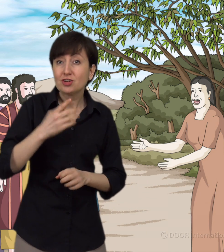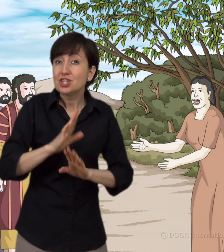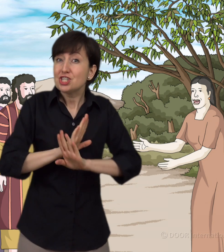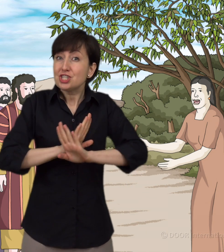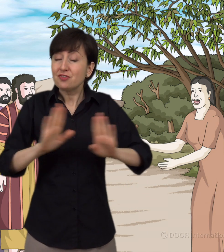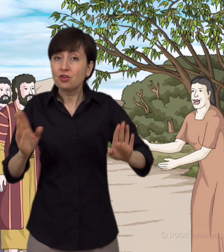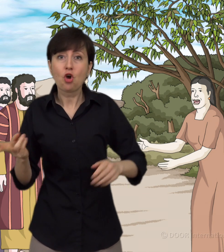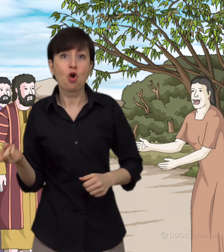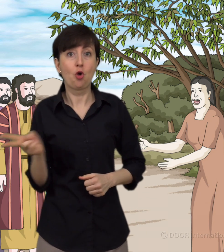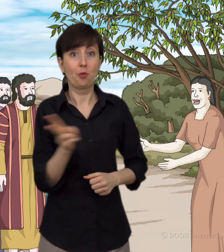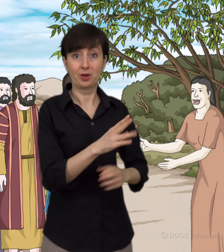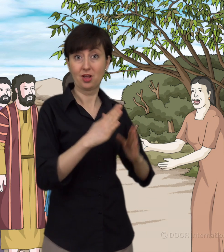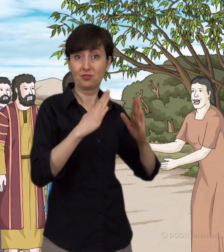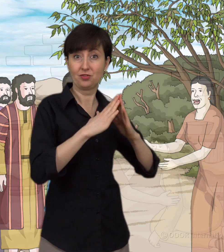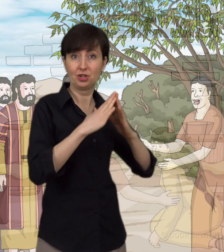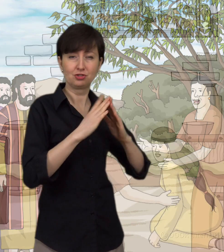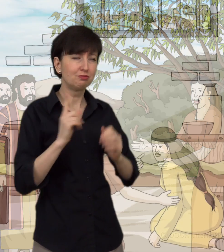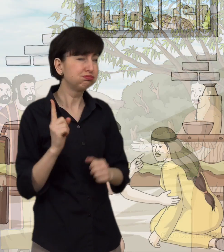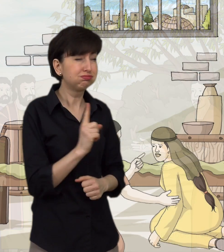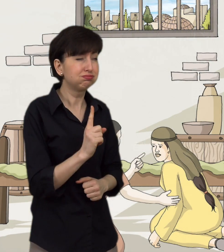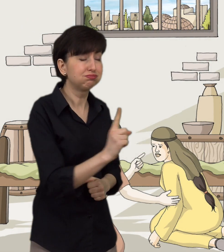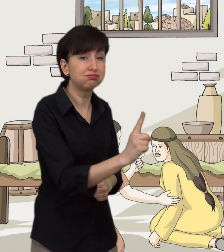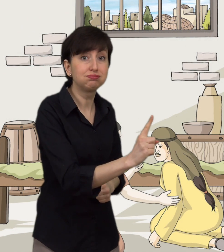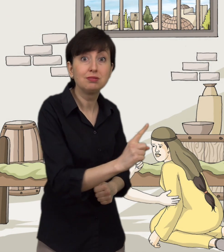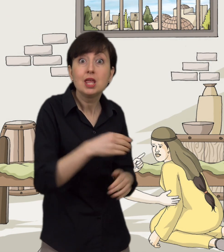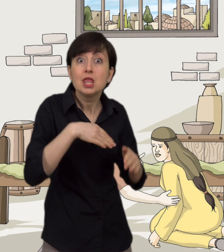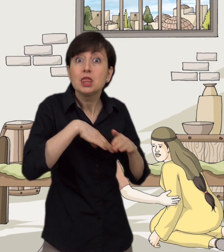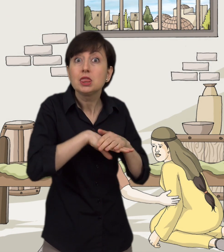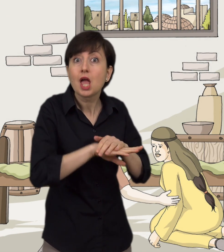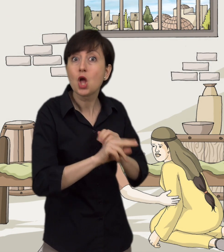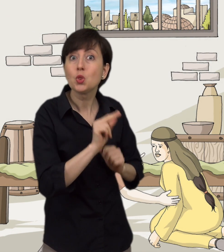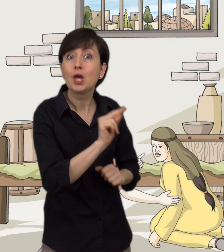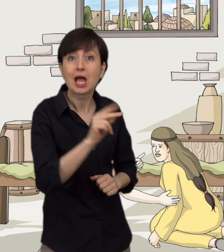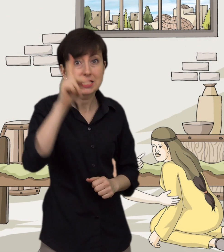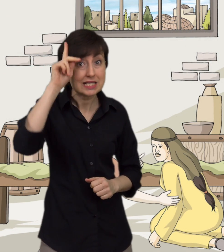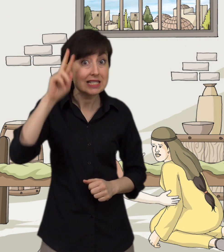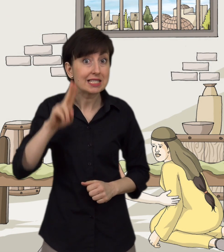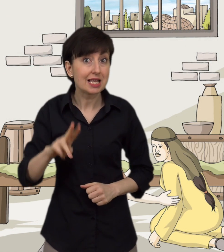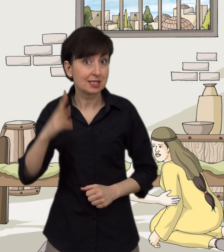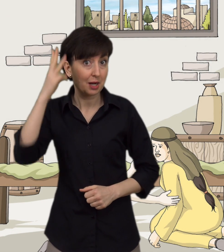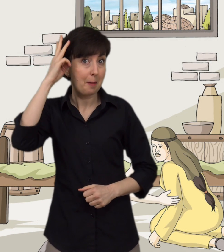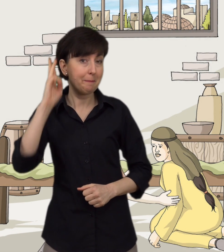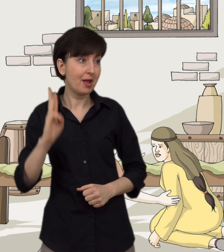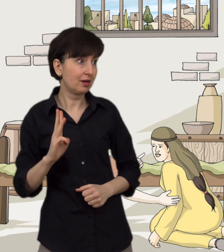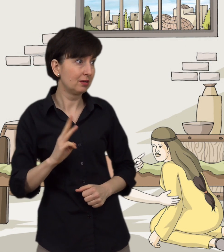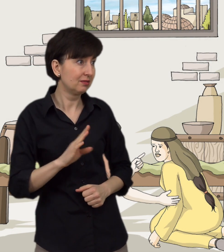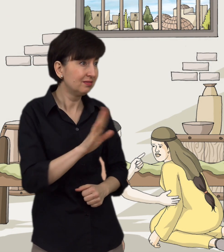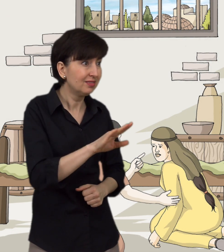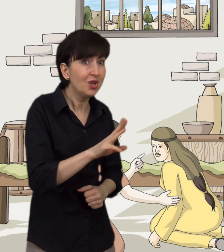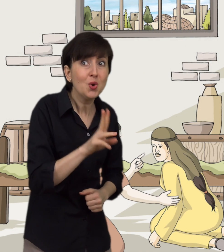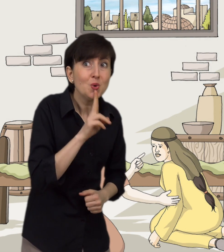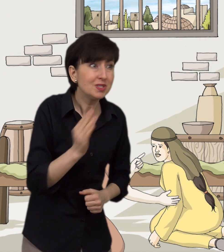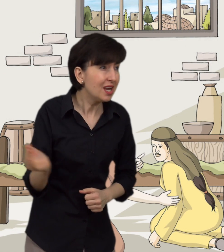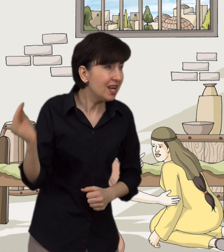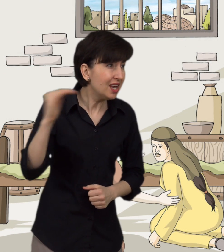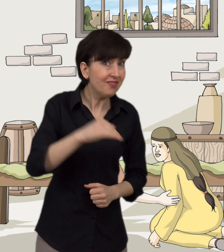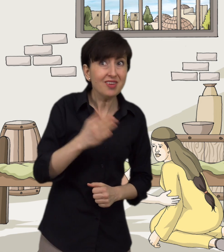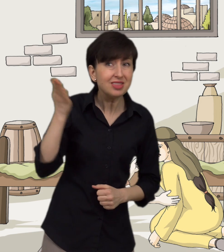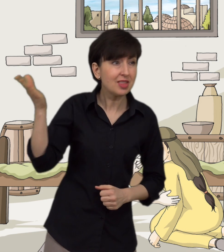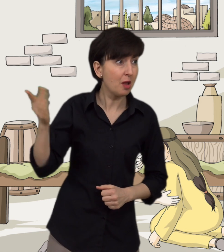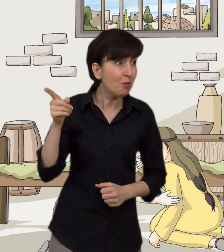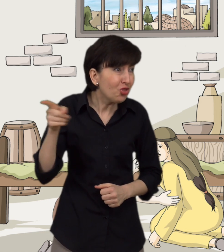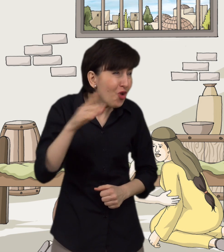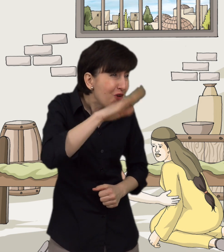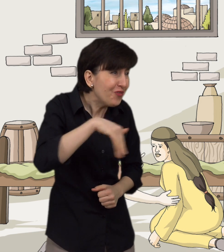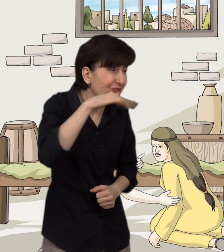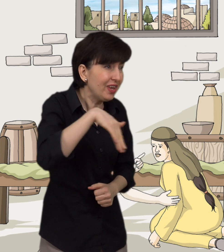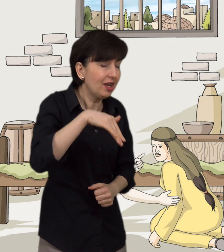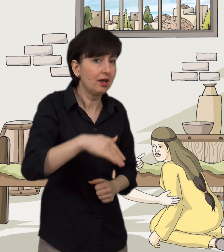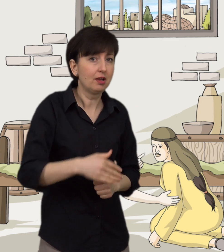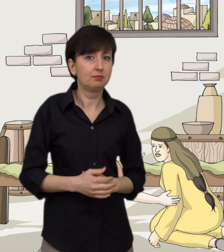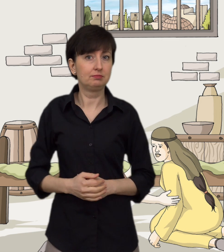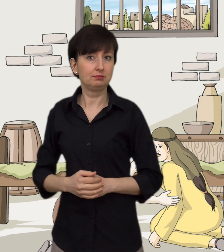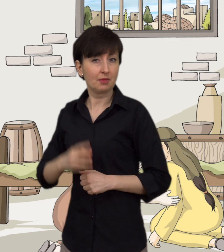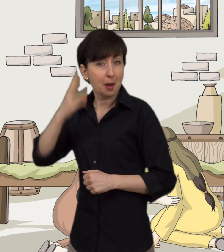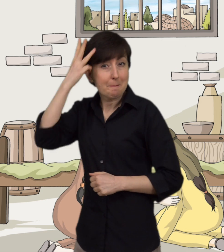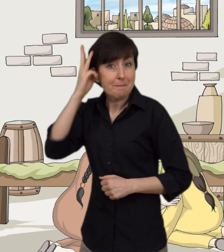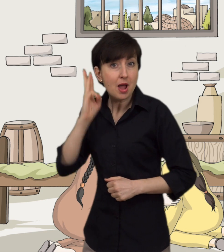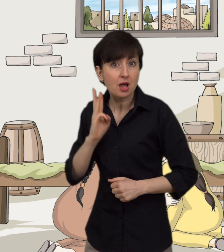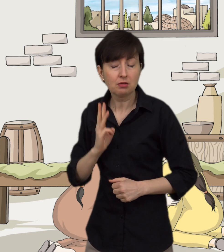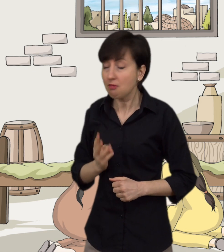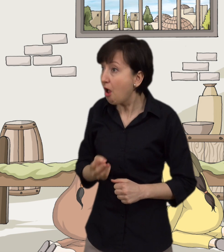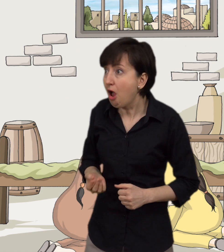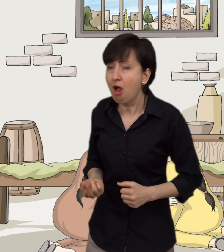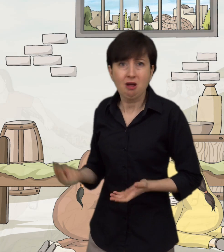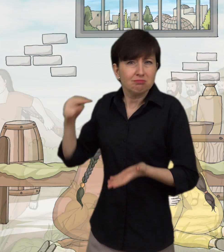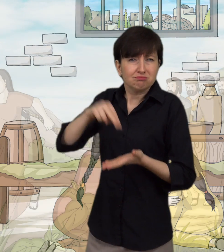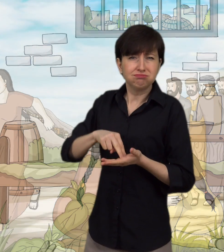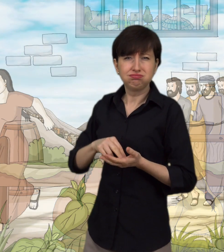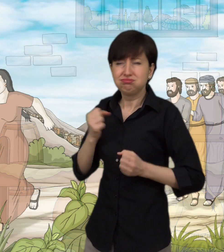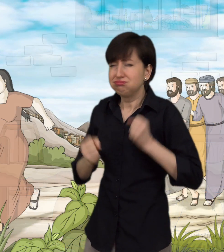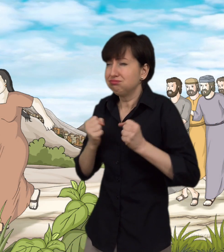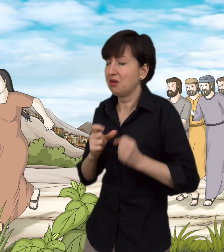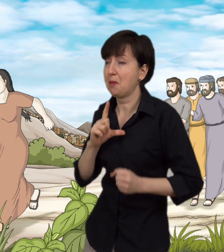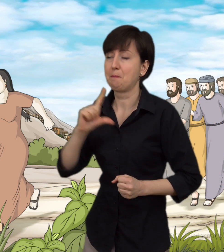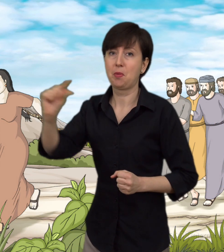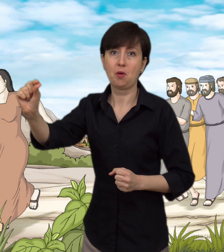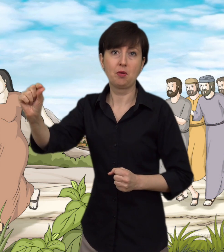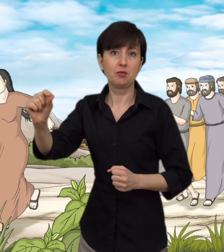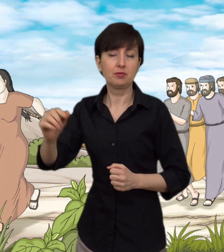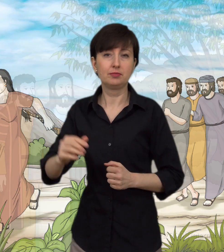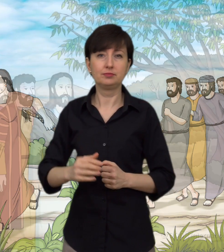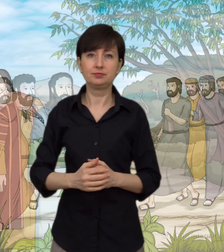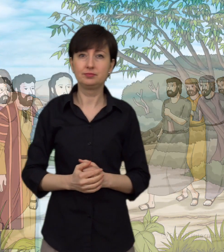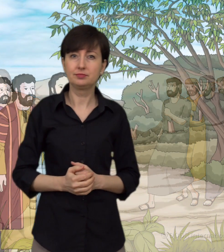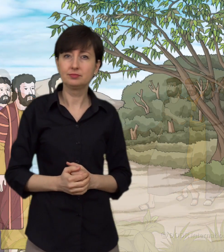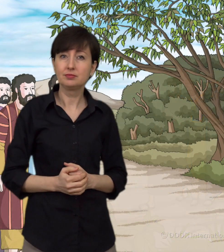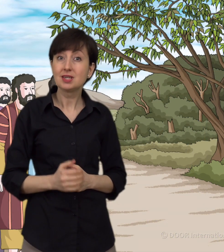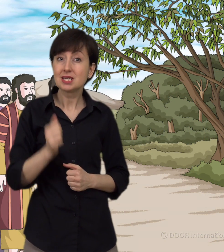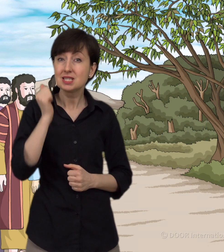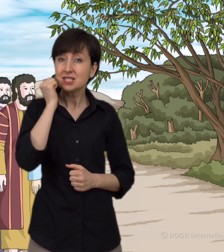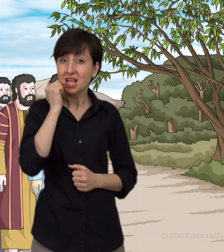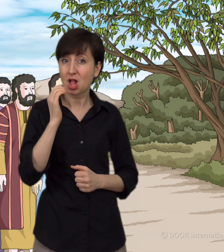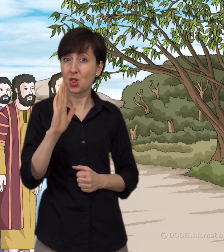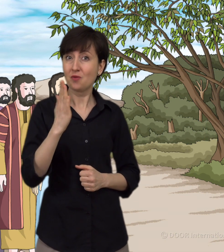After Martha had said this, she went back and called her sister Mary aside to tell her, “The Teacher is here and is asking for you.” And when Mary heard this, she got up quickly and went to Him.